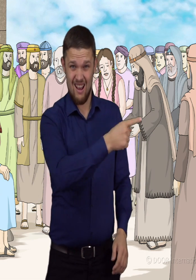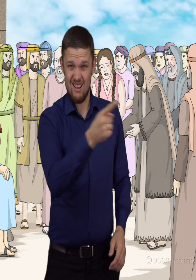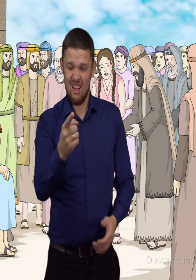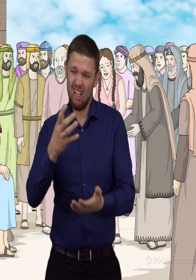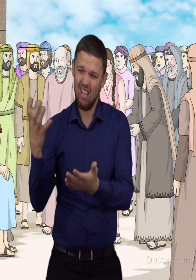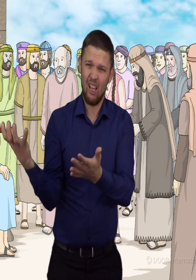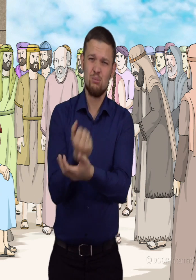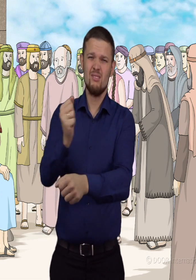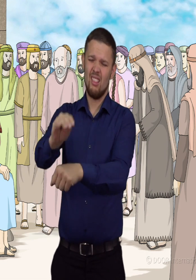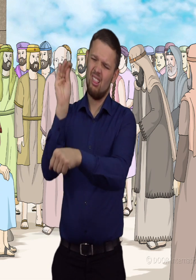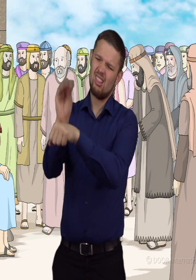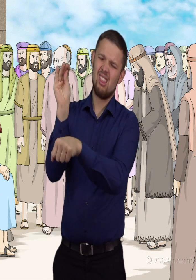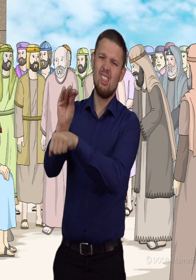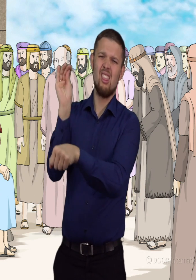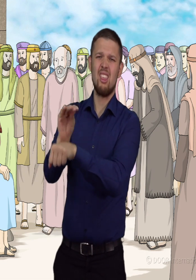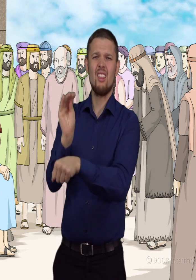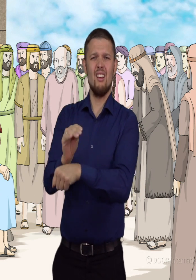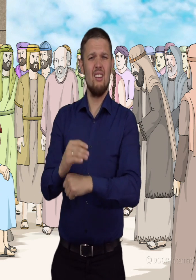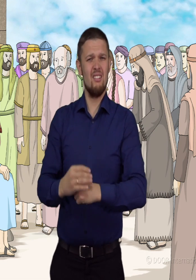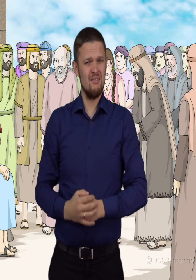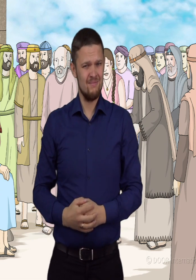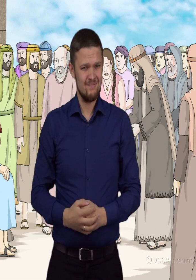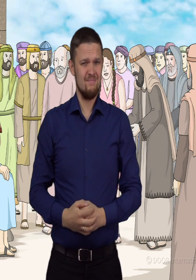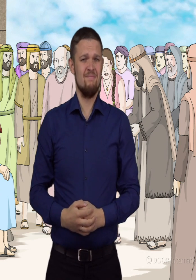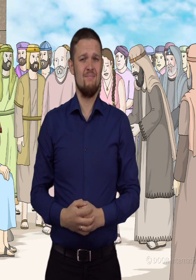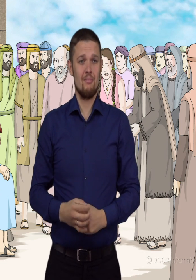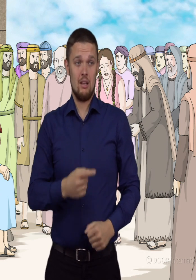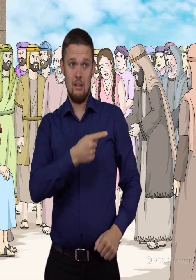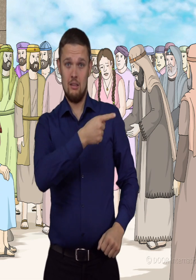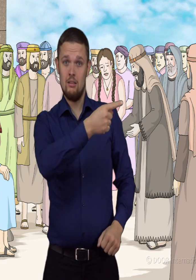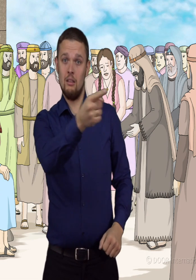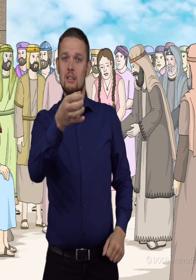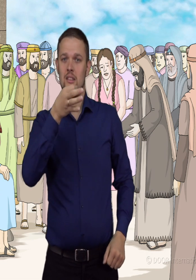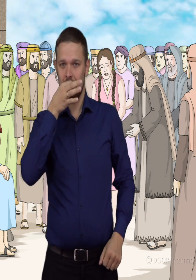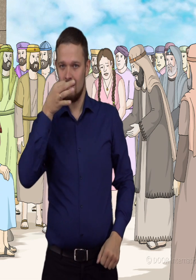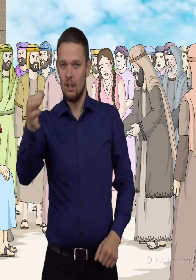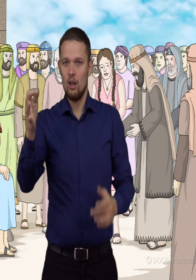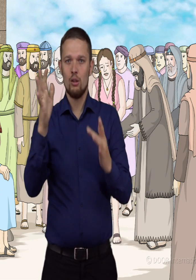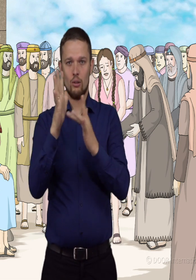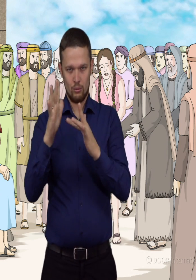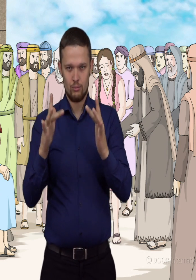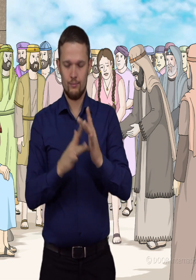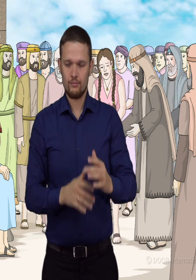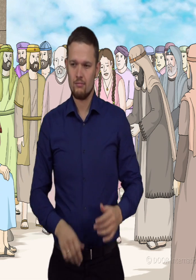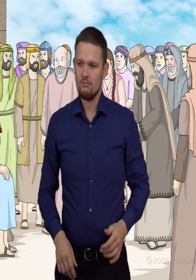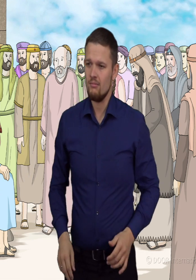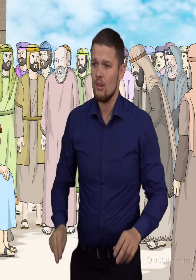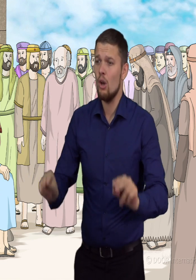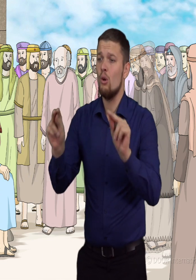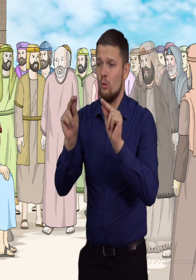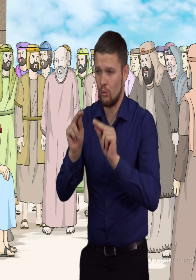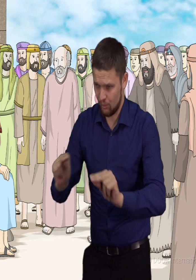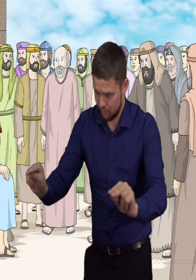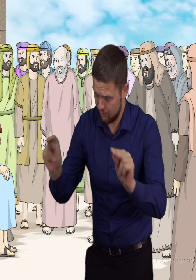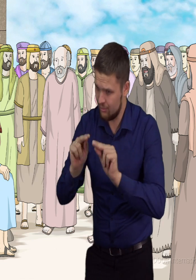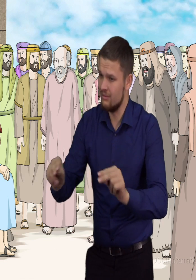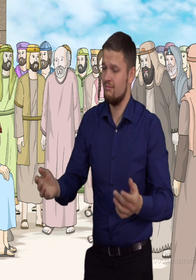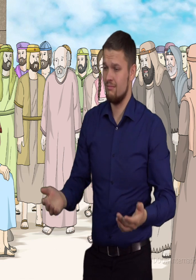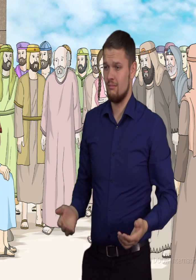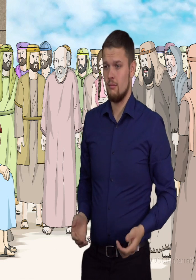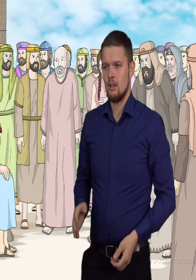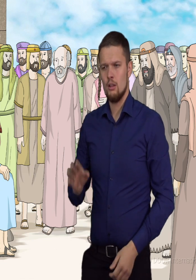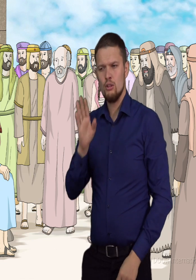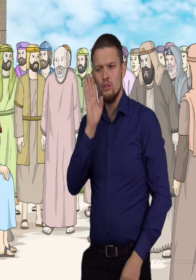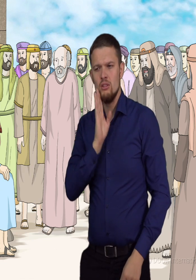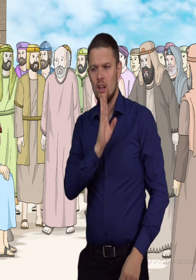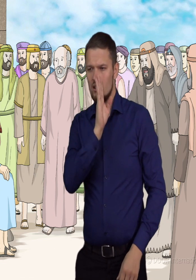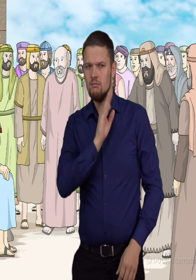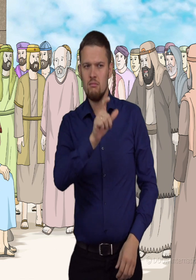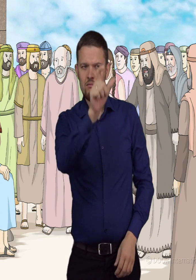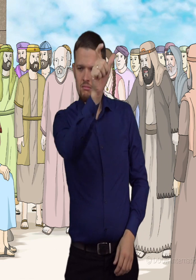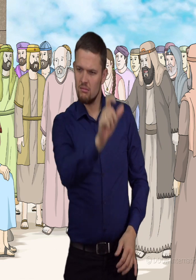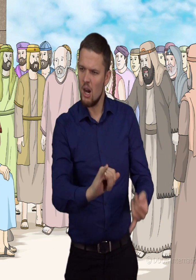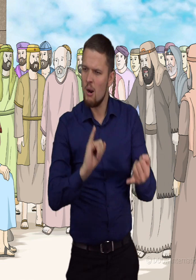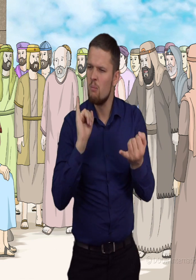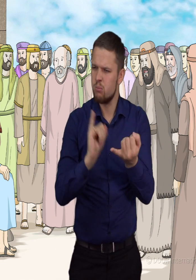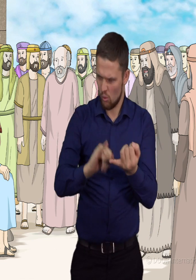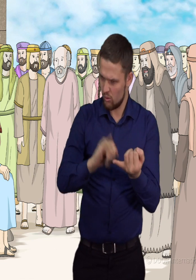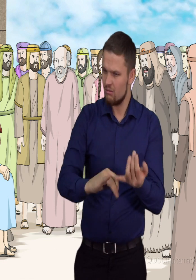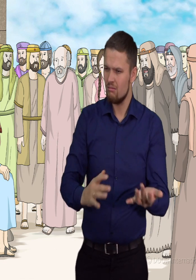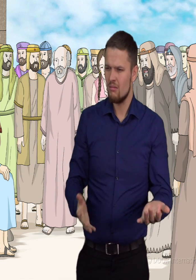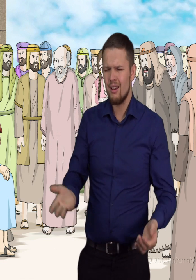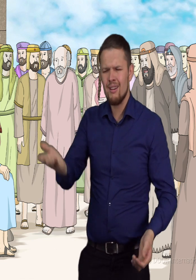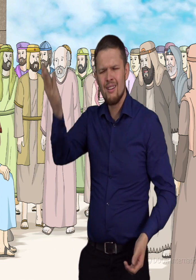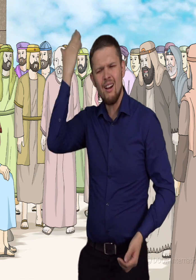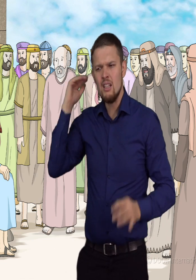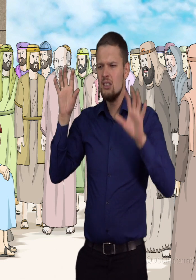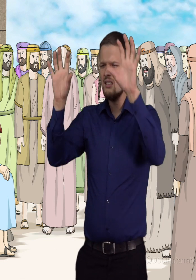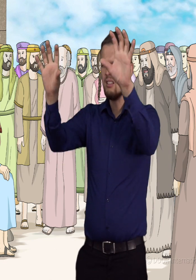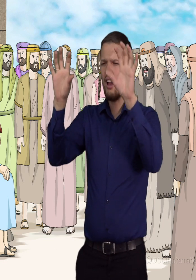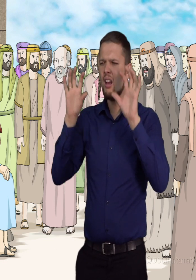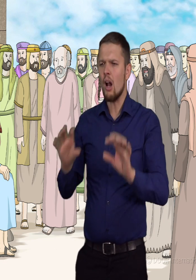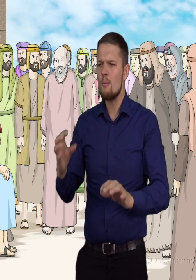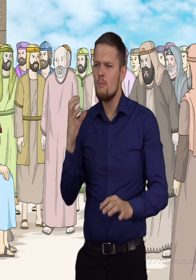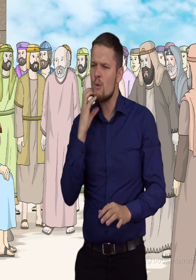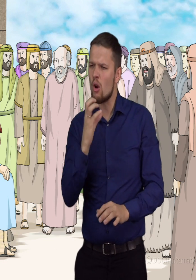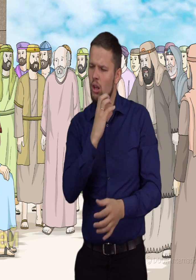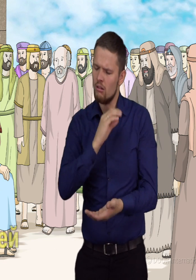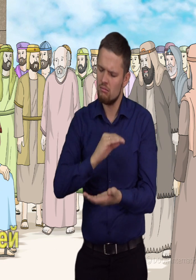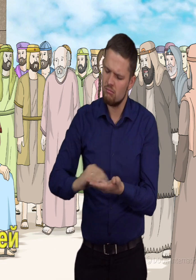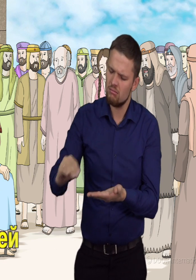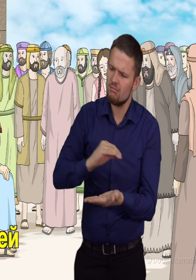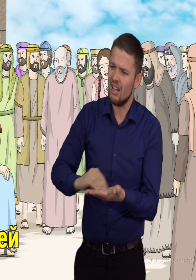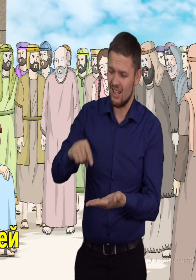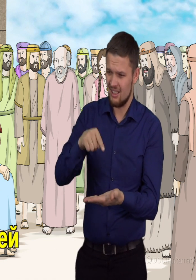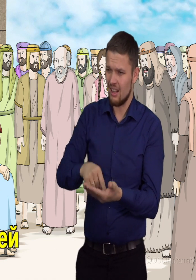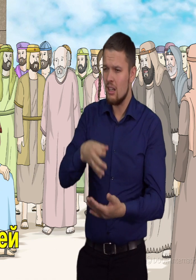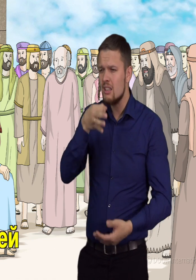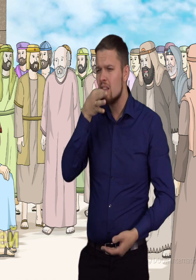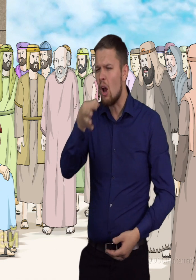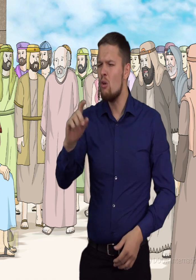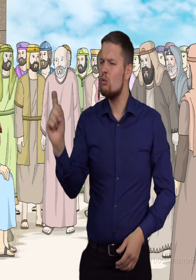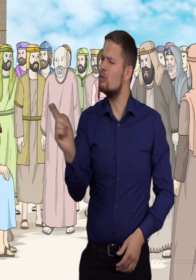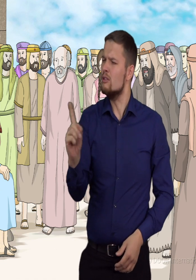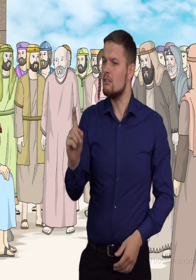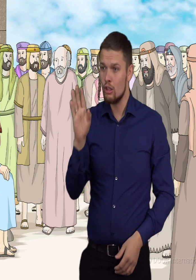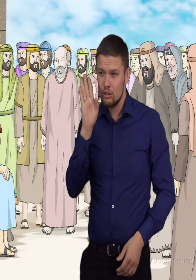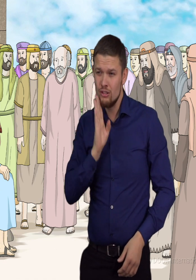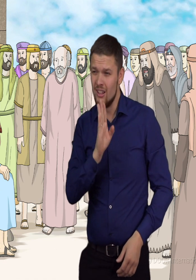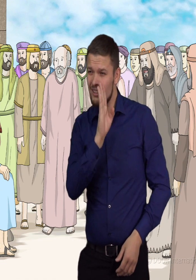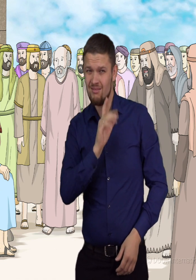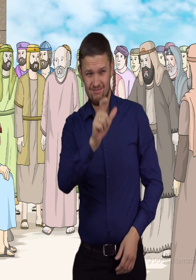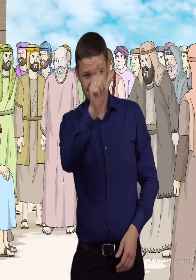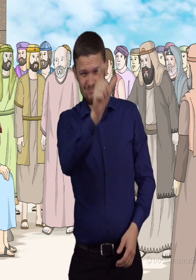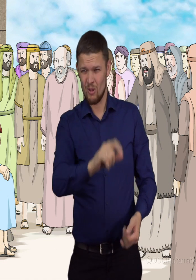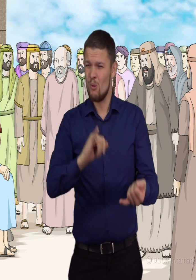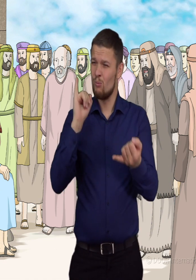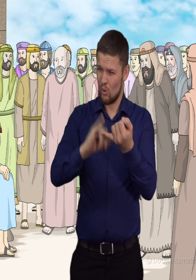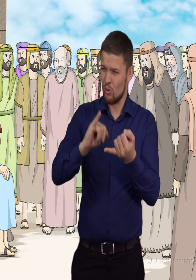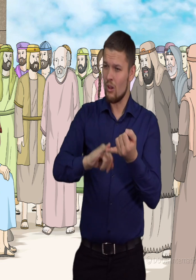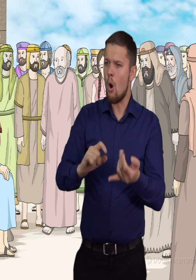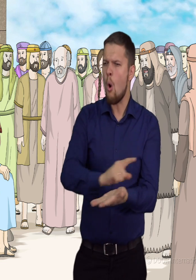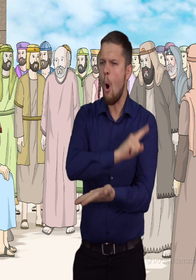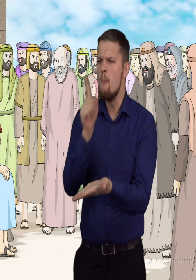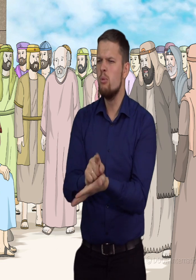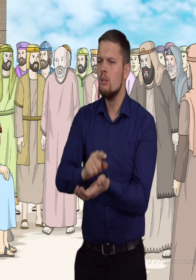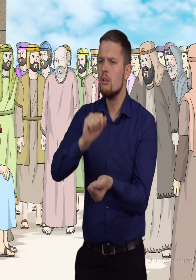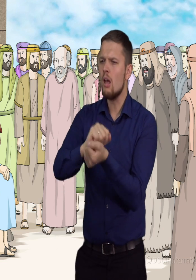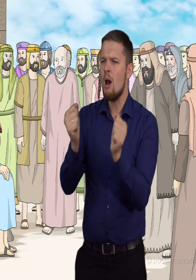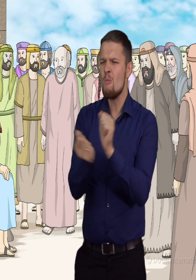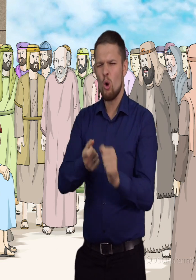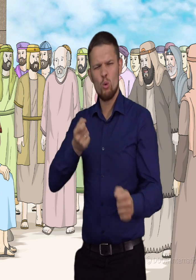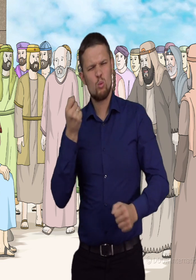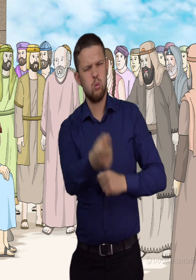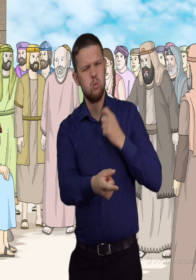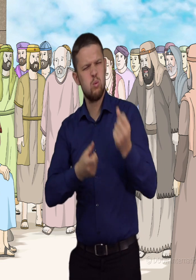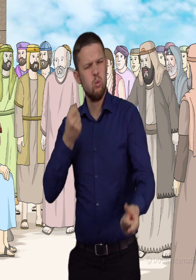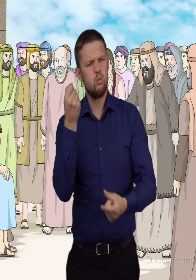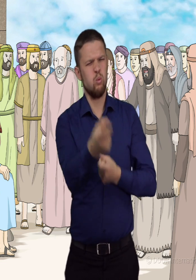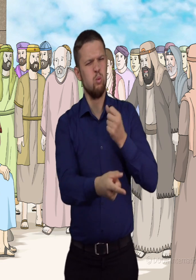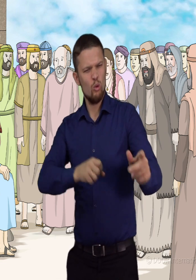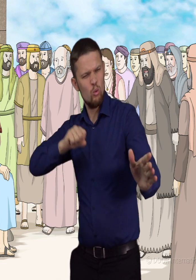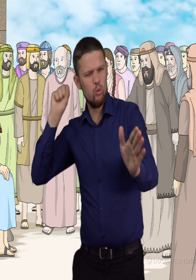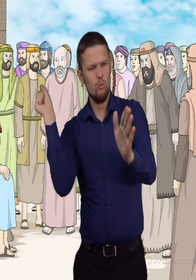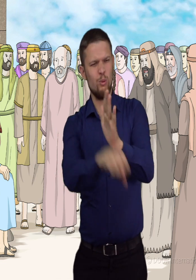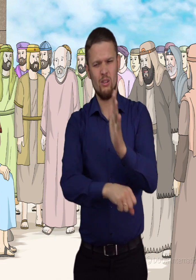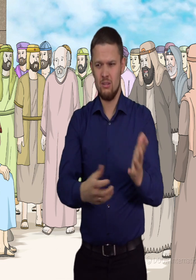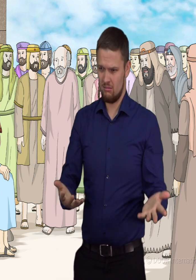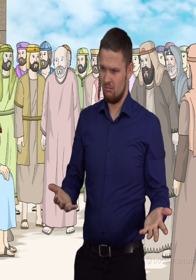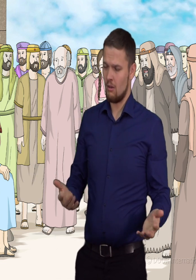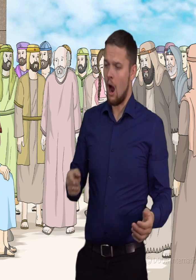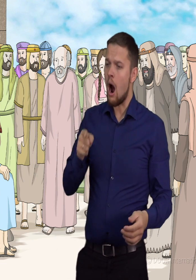In the Law Moses commanded us to stone such a woman. So what do You say?”